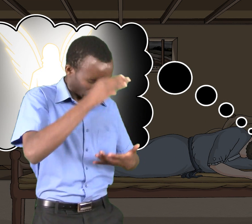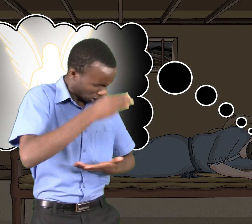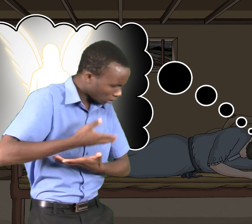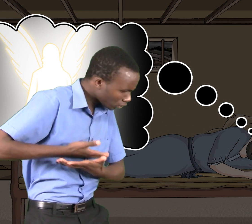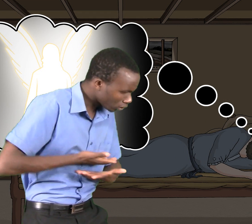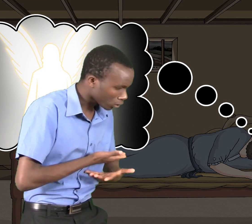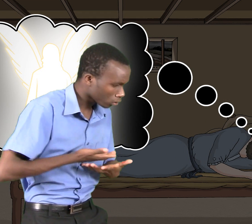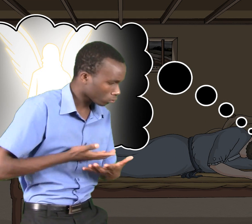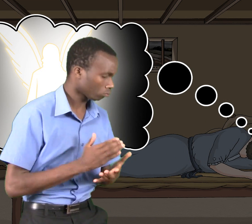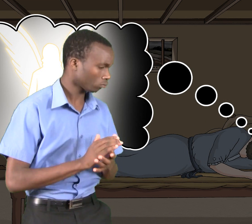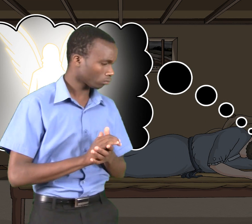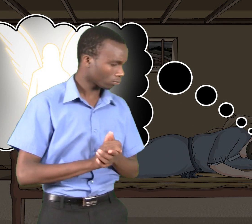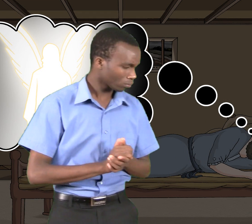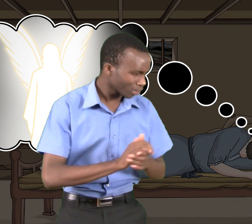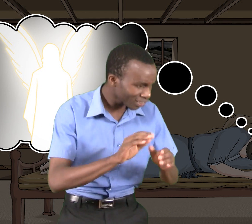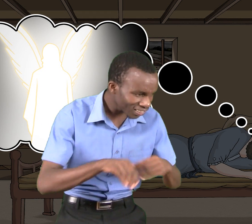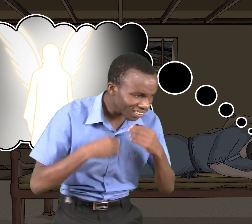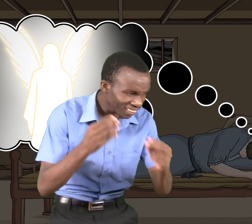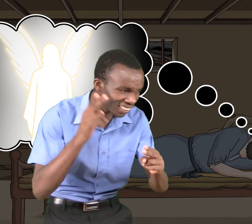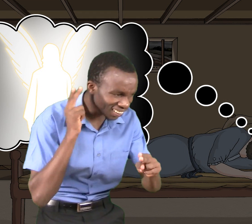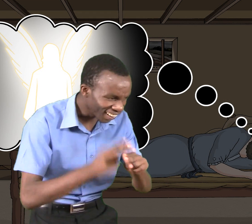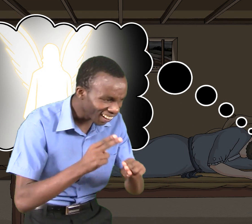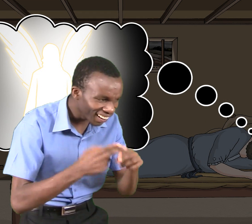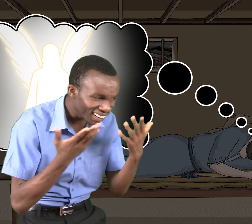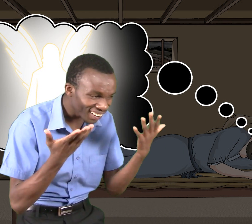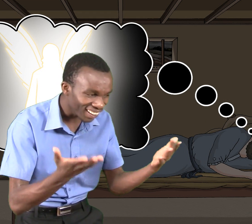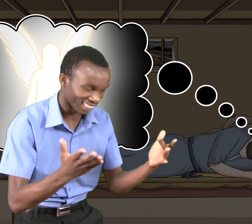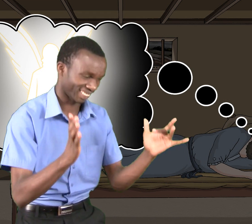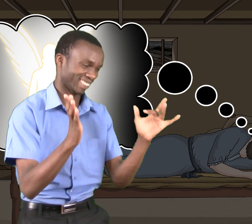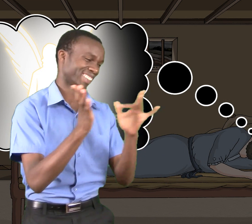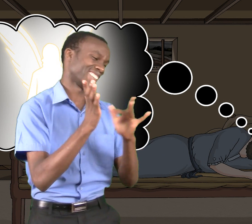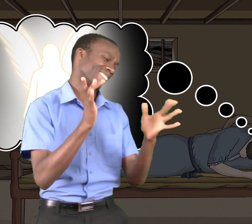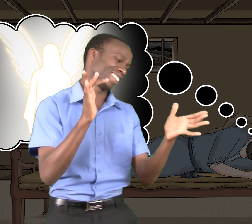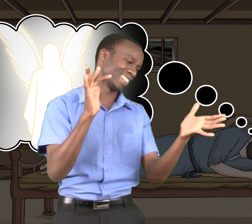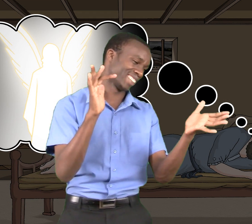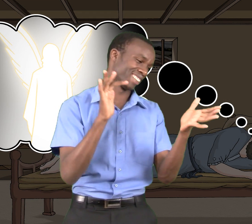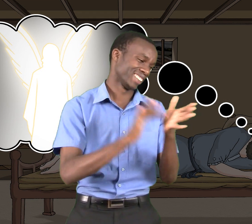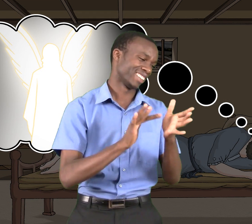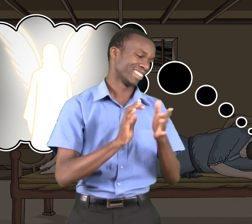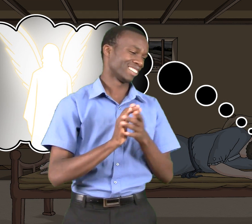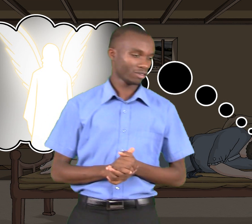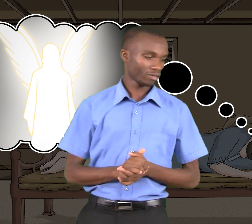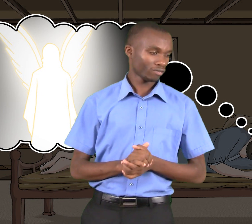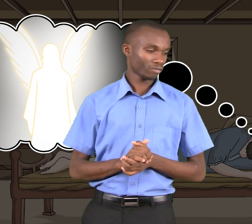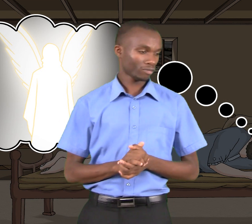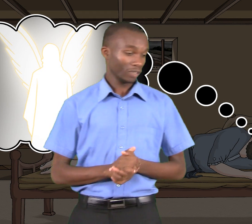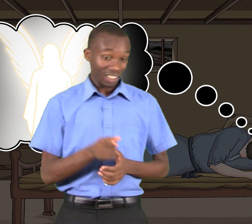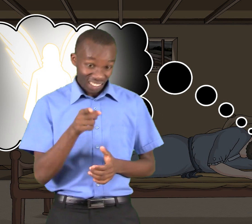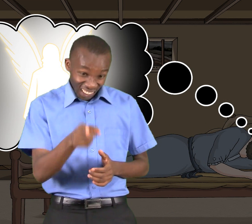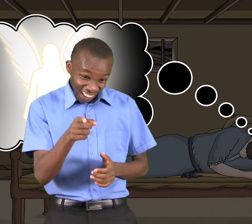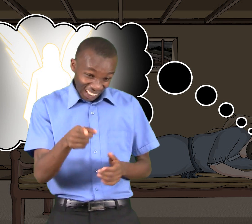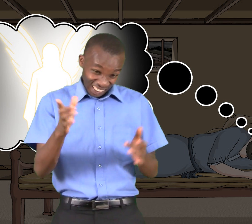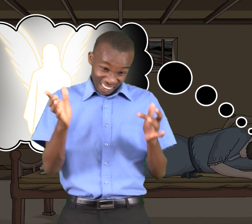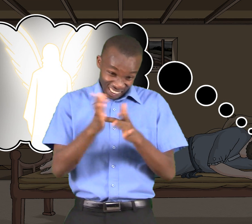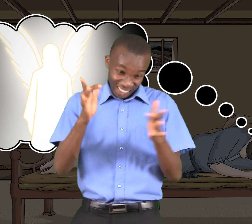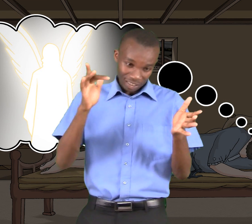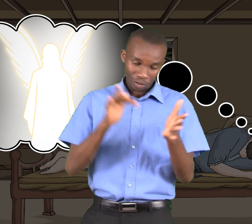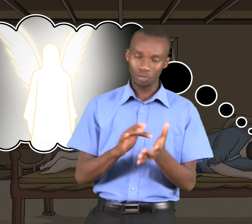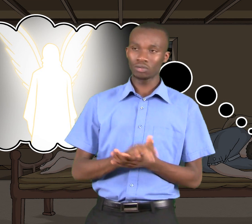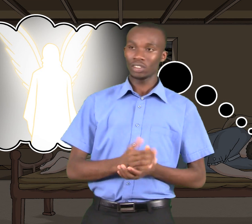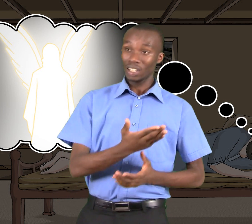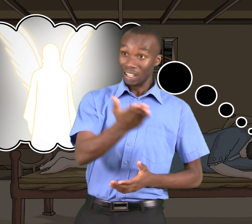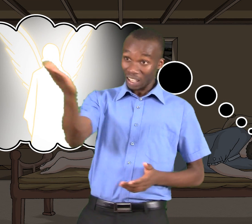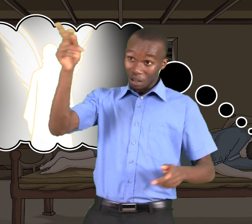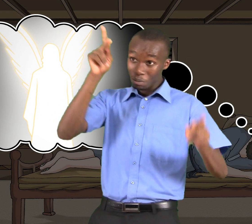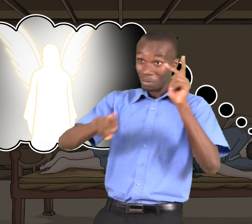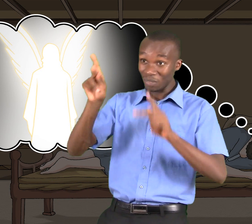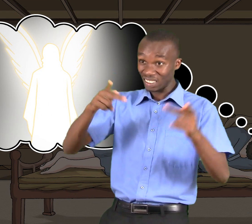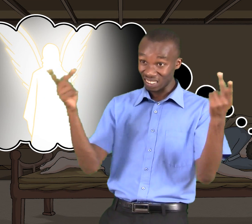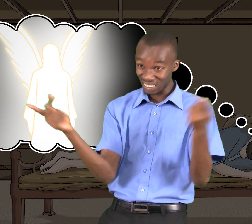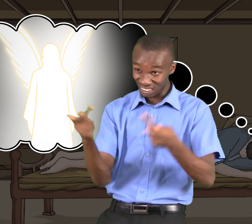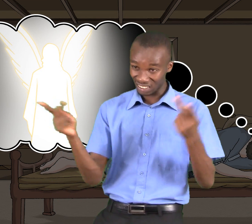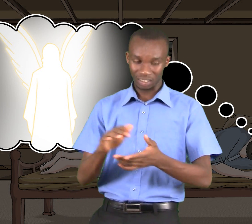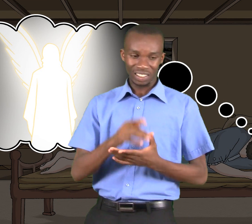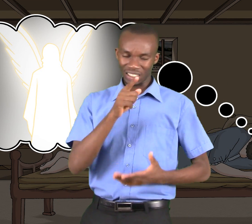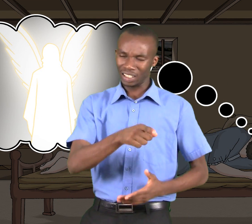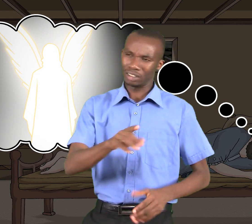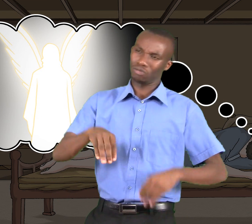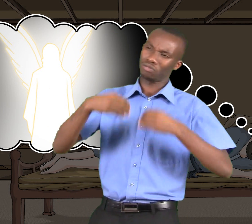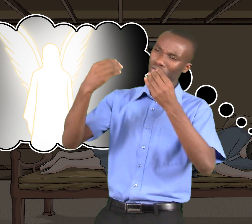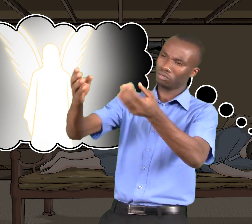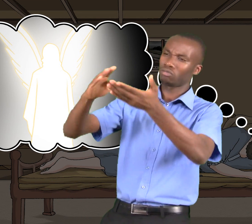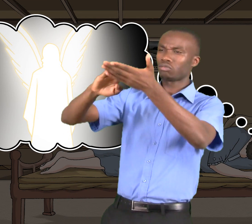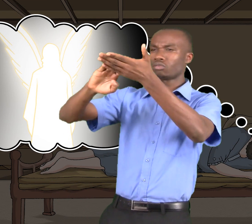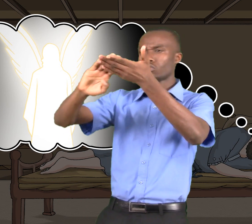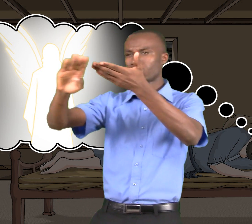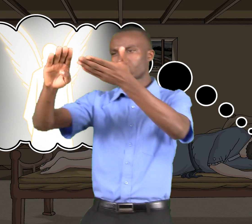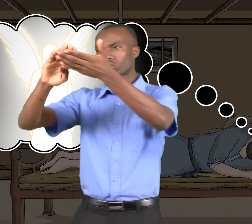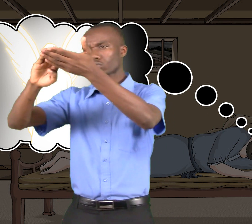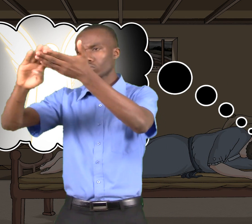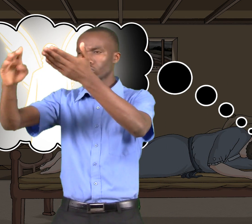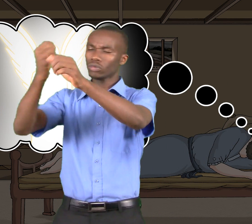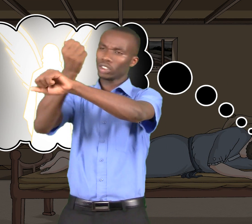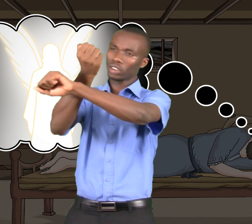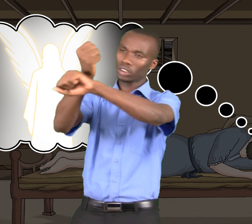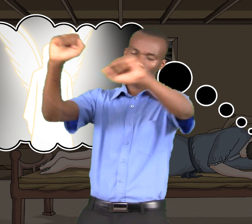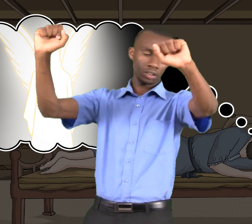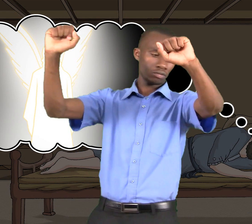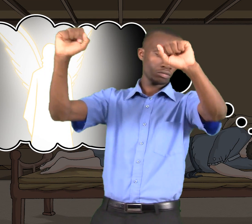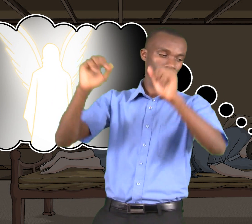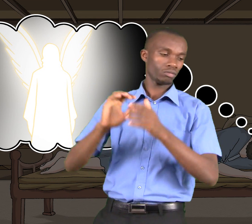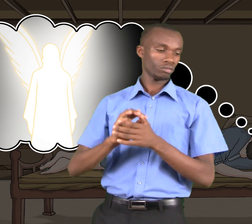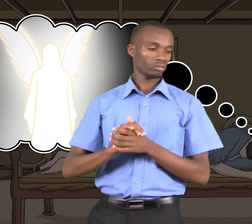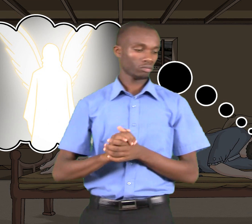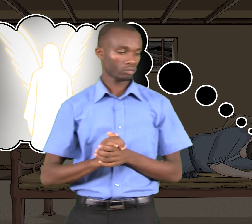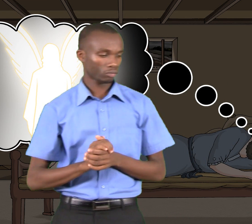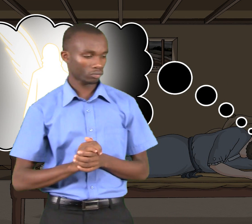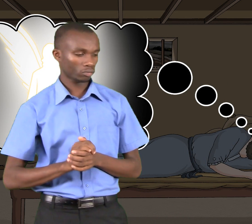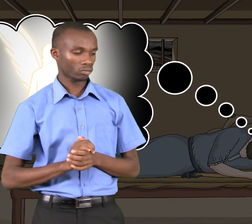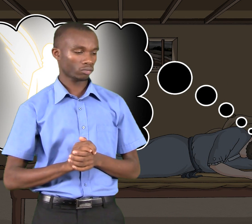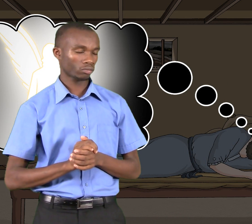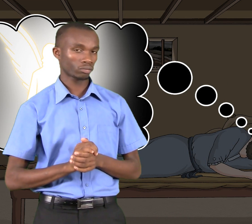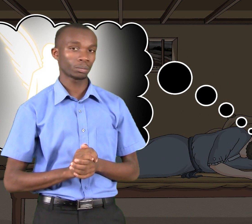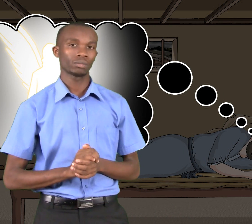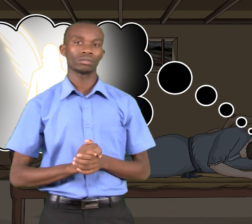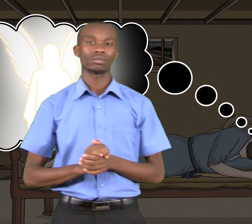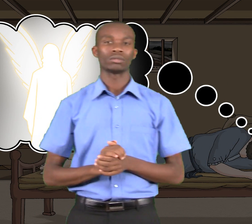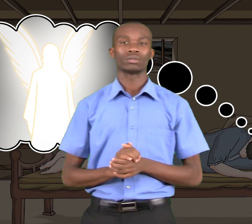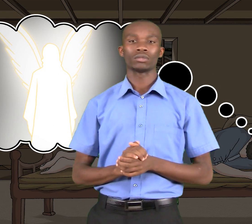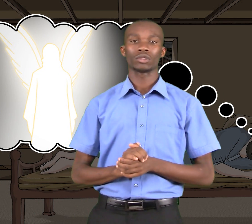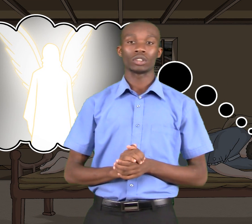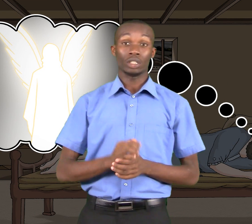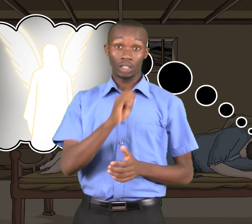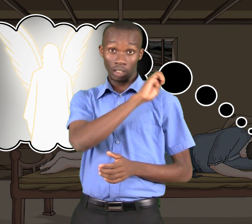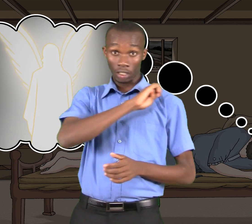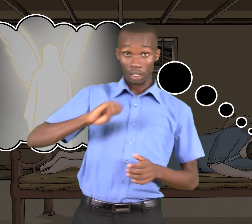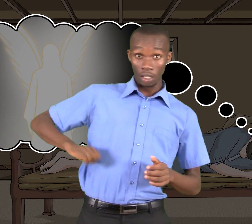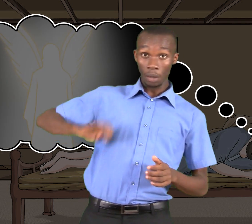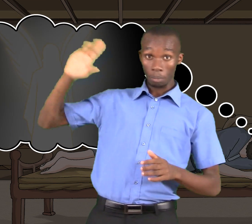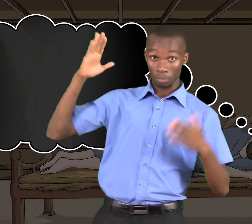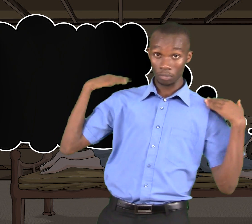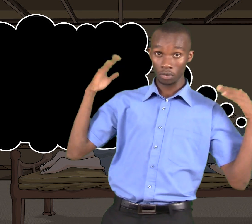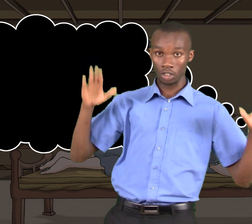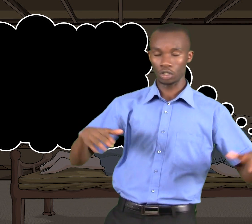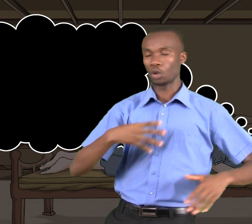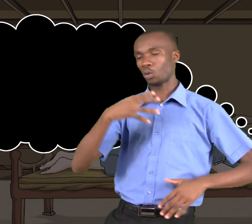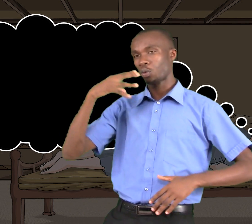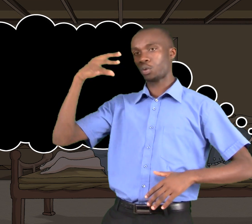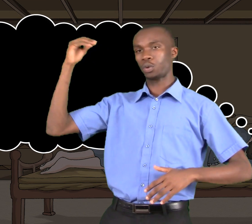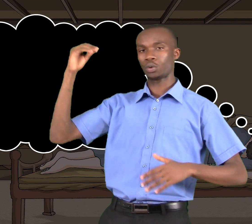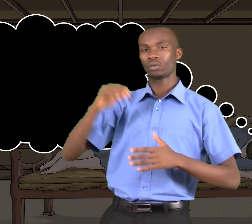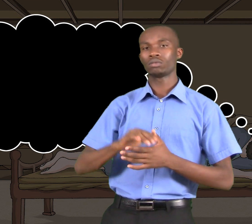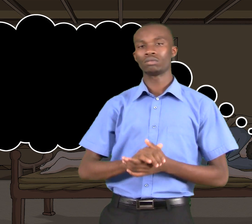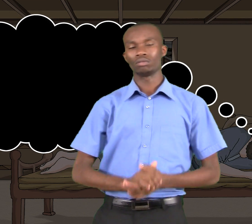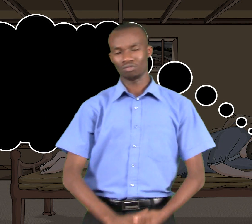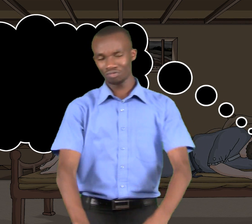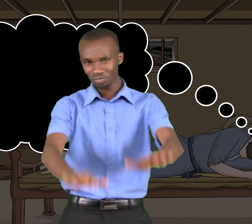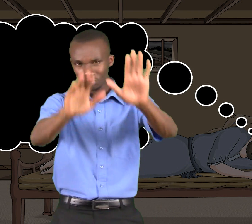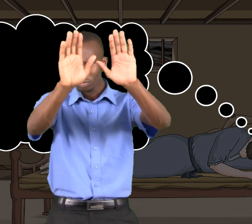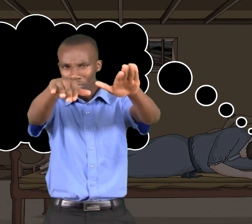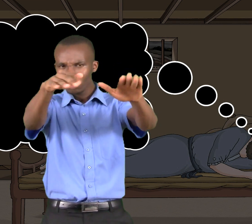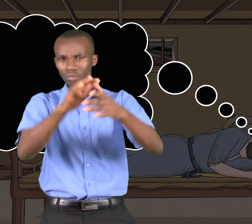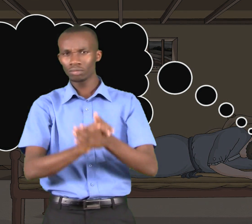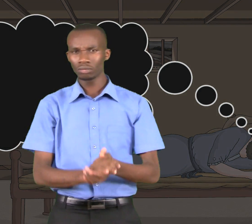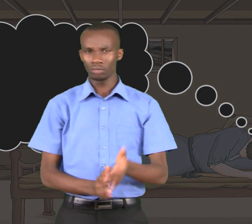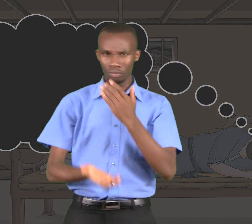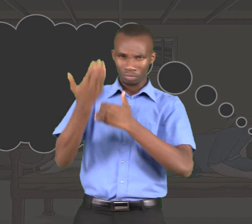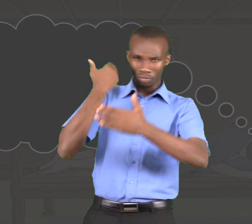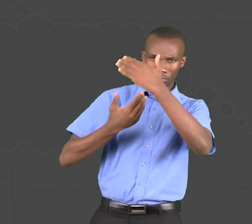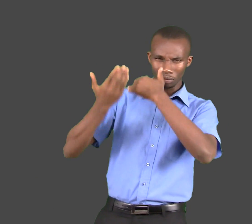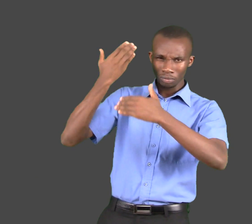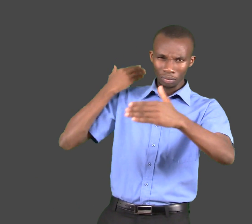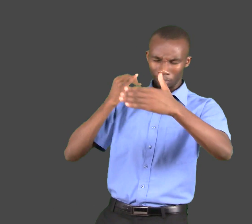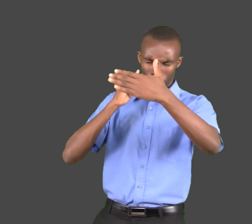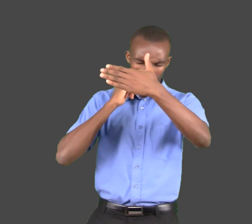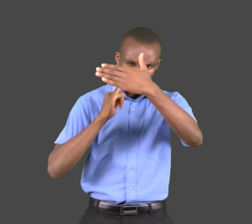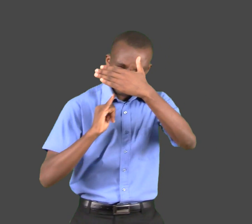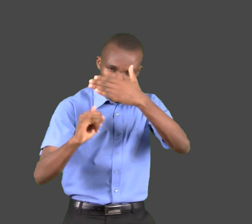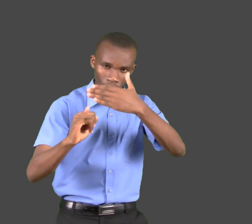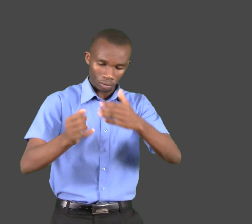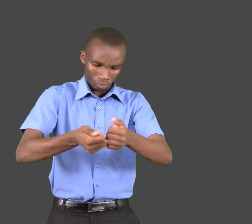She will give birth to a Son, and you are to give Him the name Jesus, because He will save His people from their sins.”